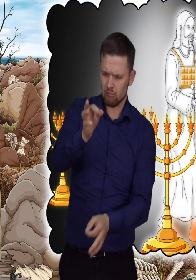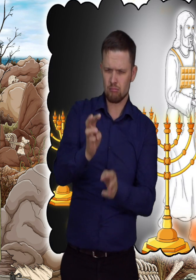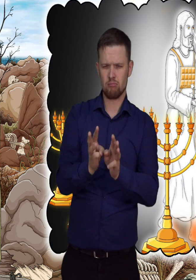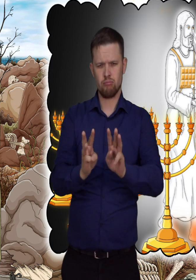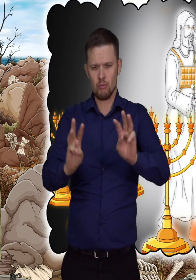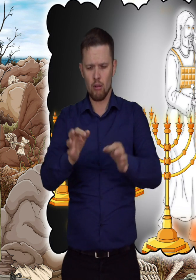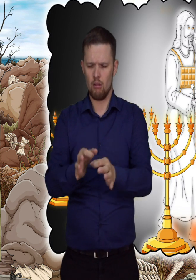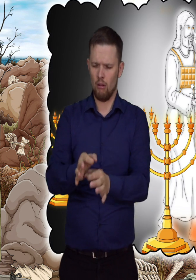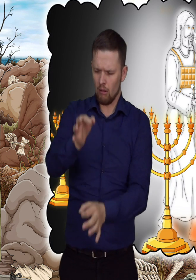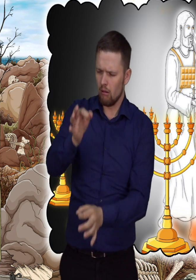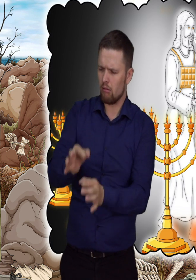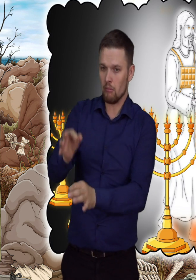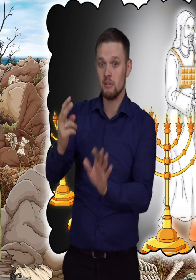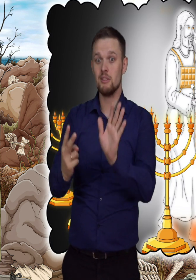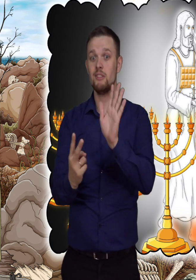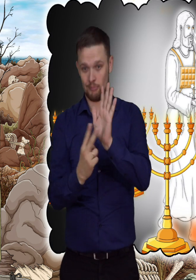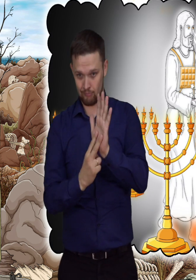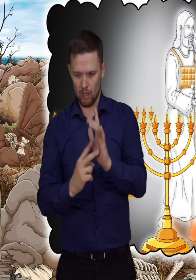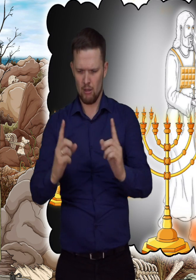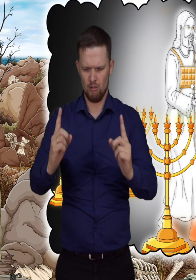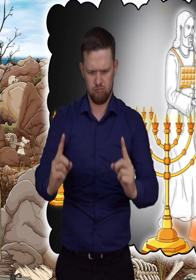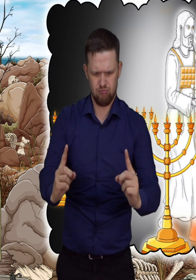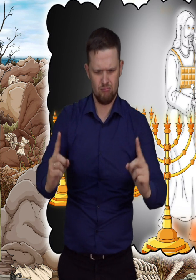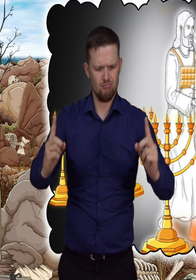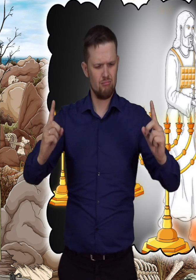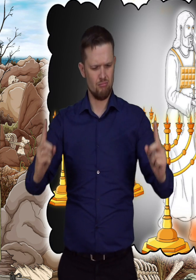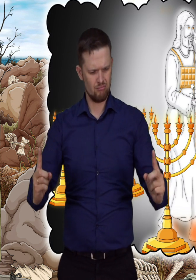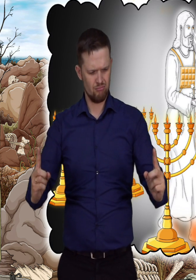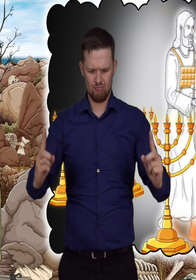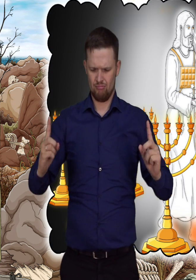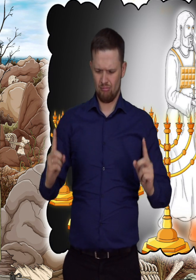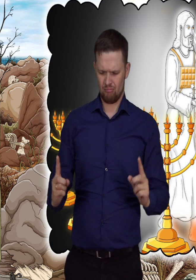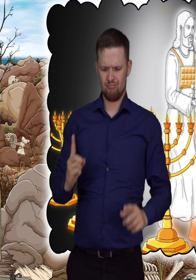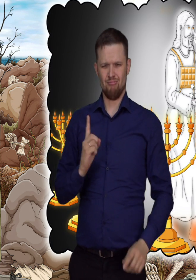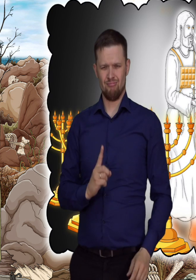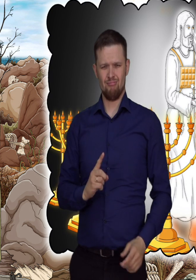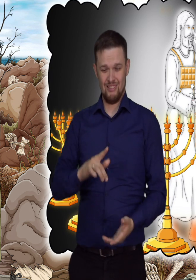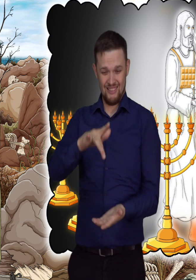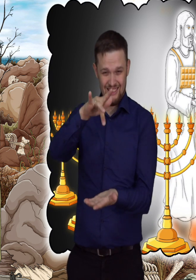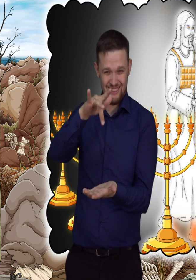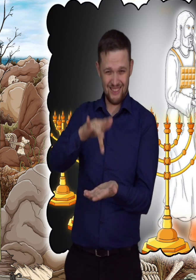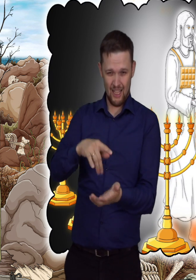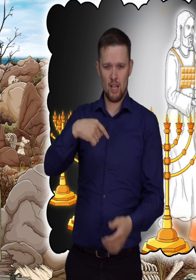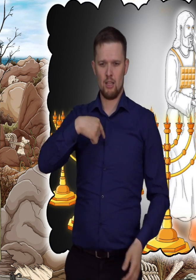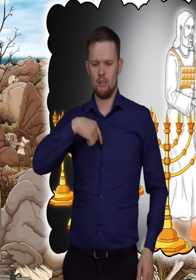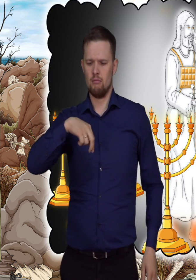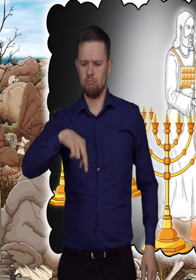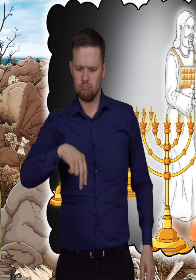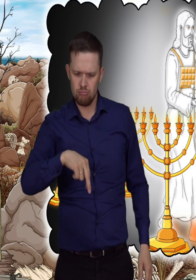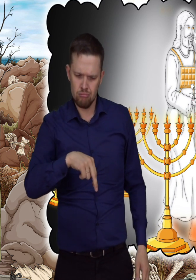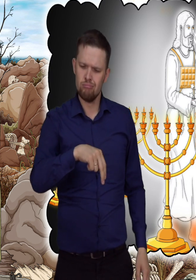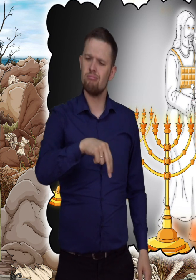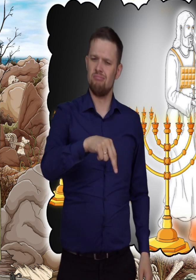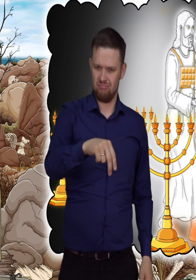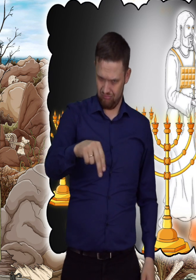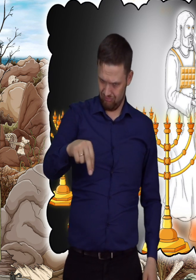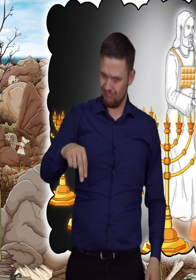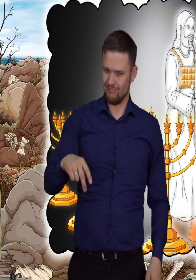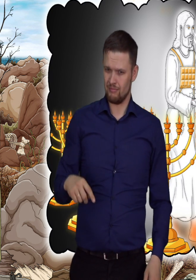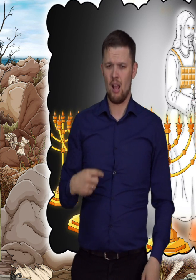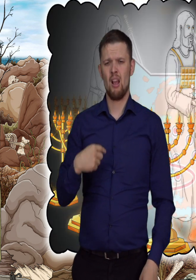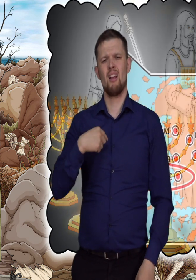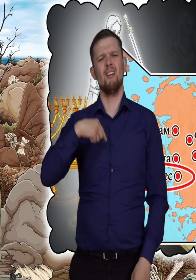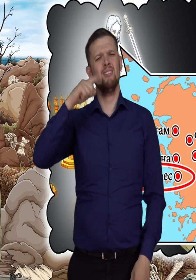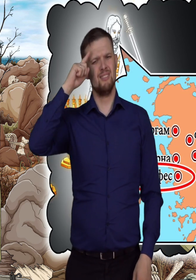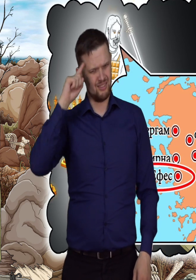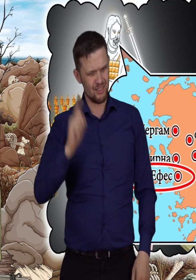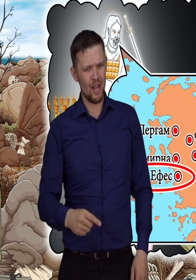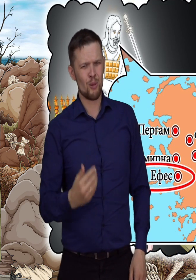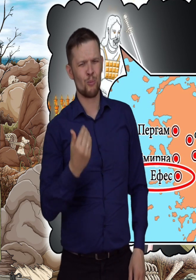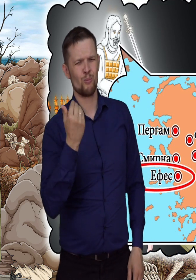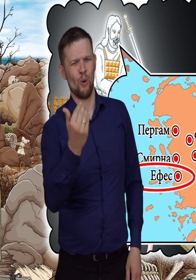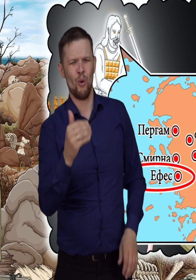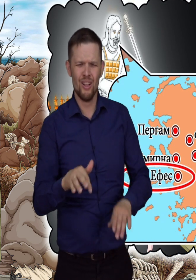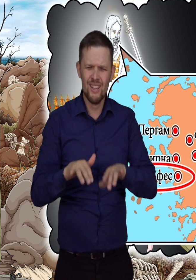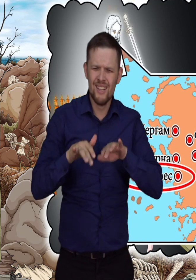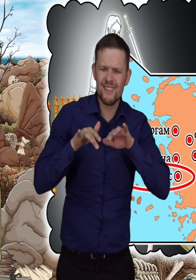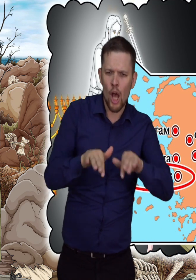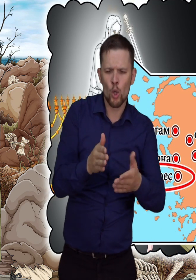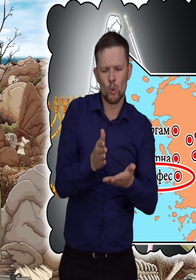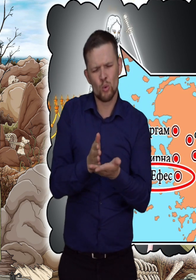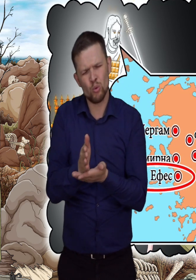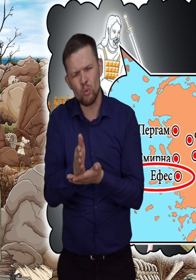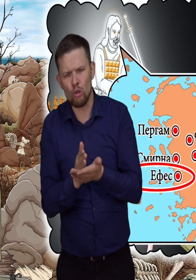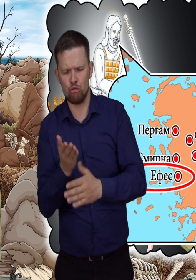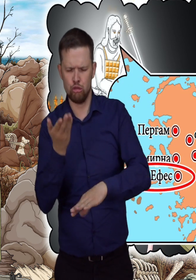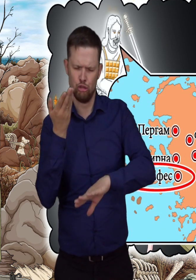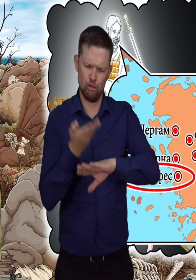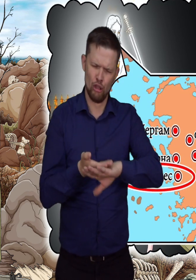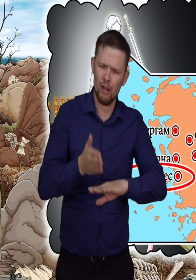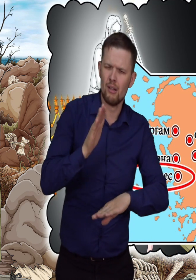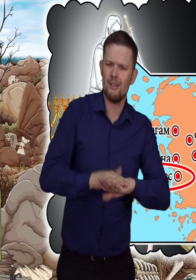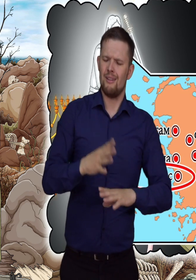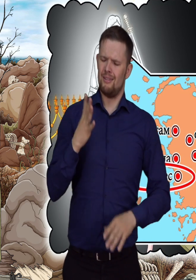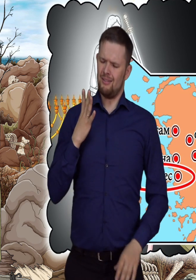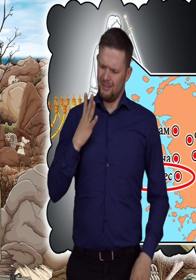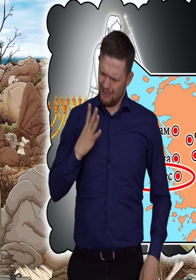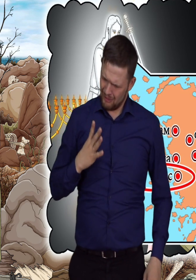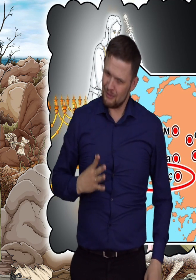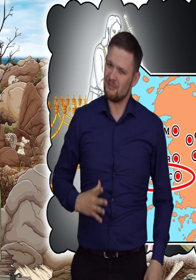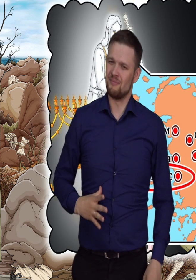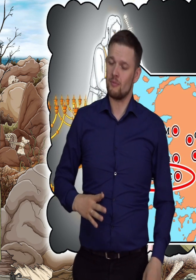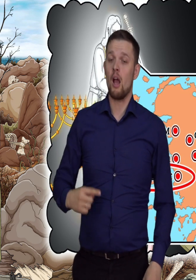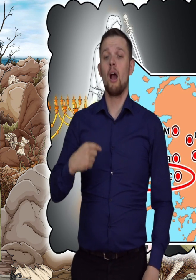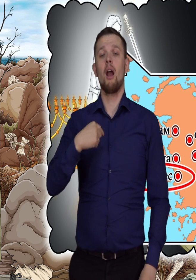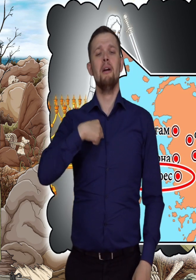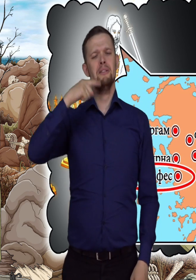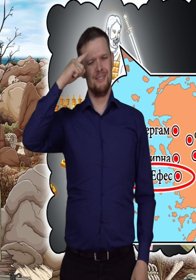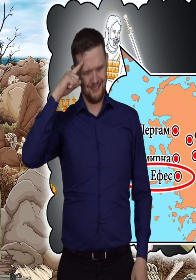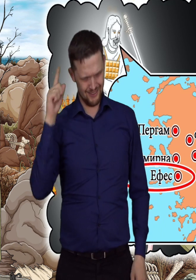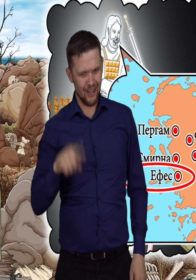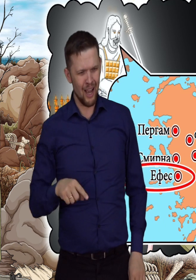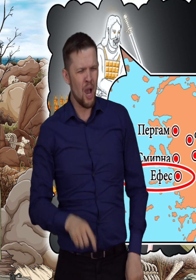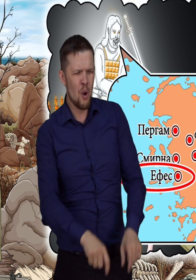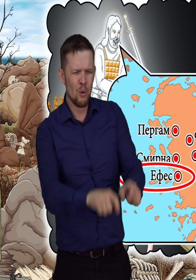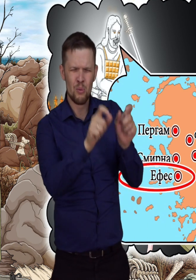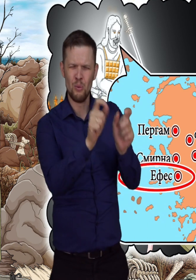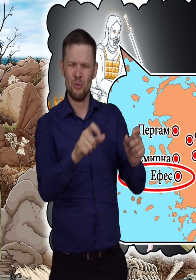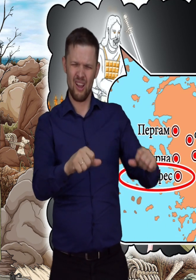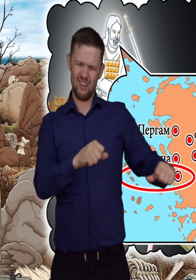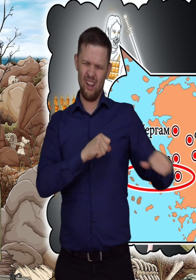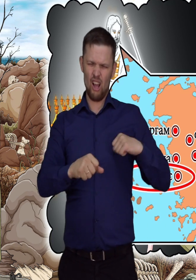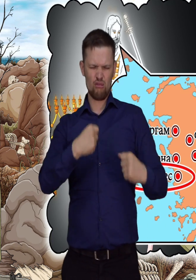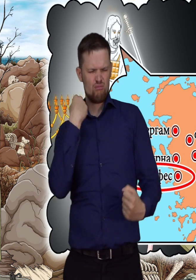I know your deeds, your labor, and your perseverance.